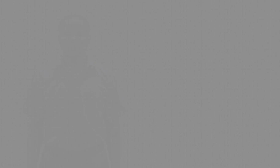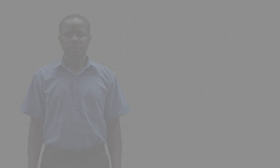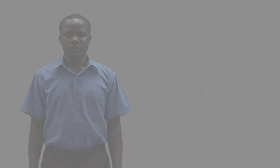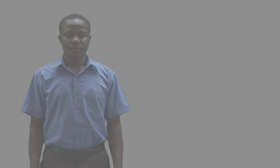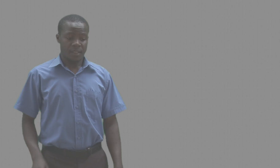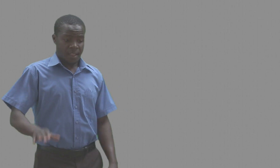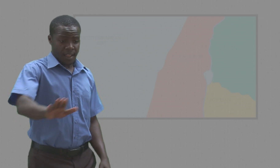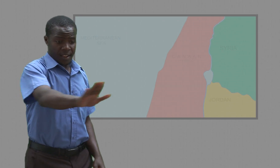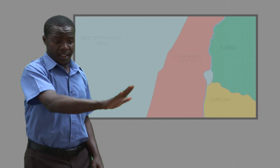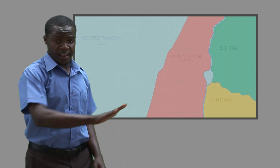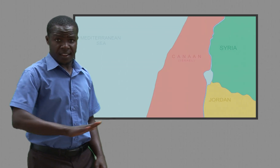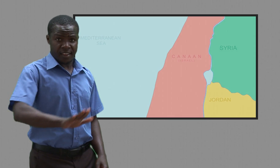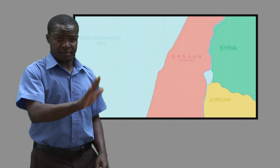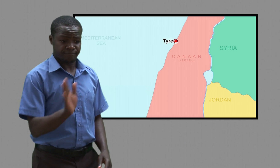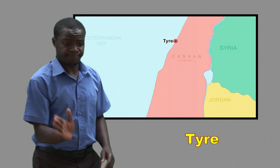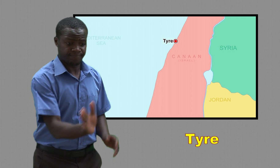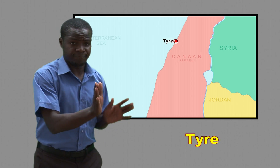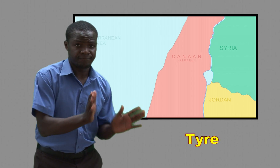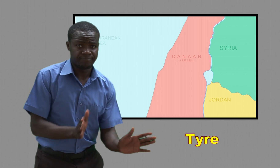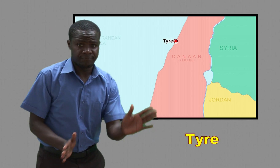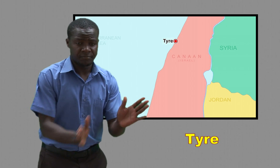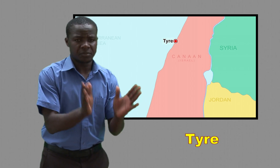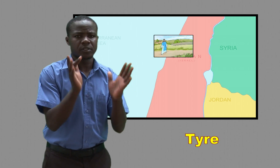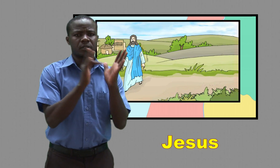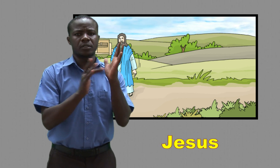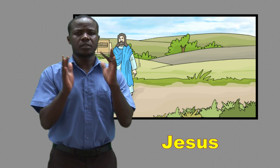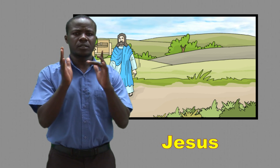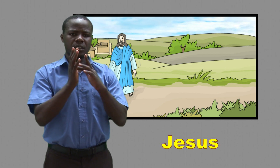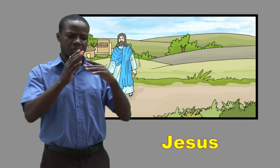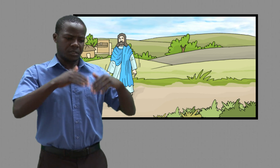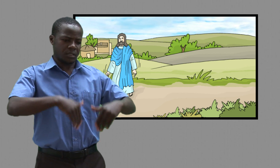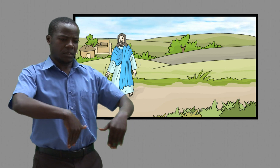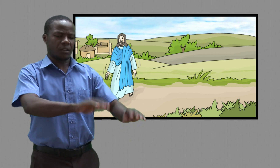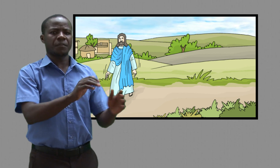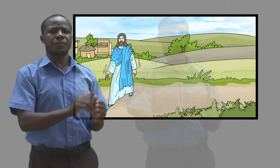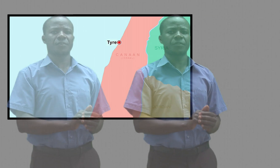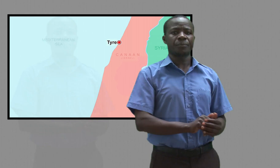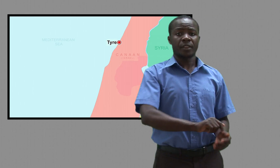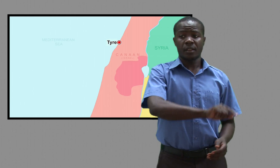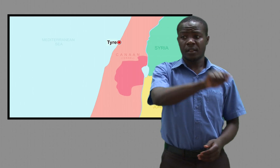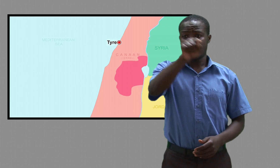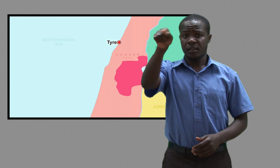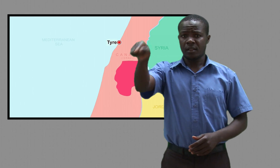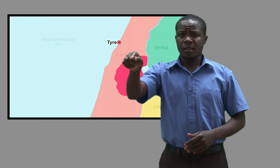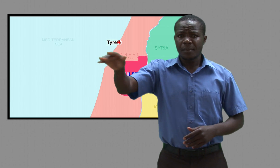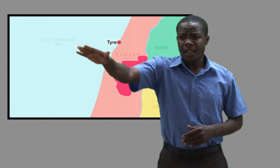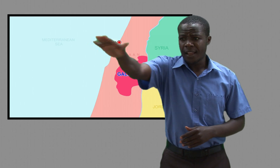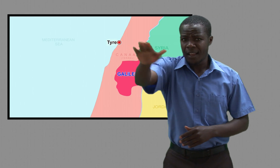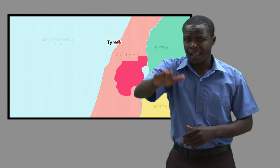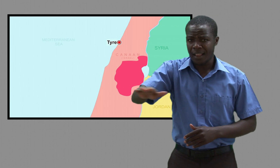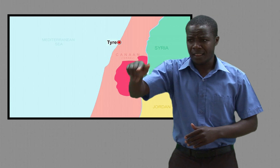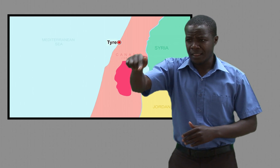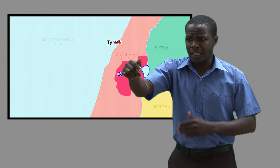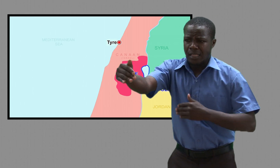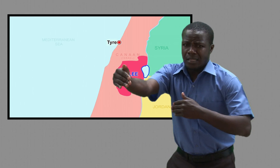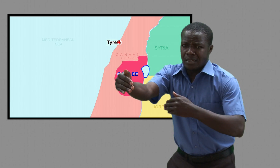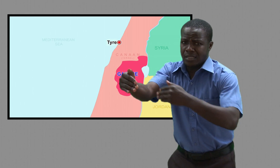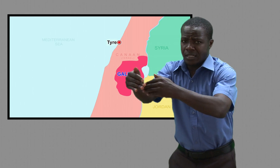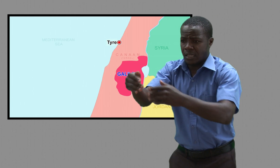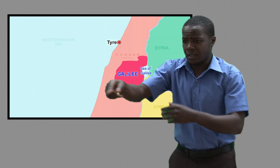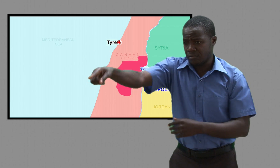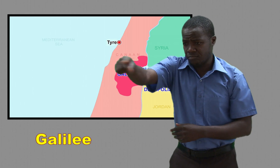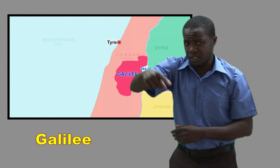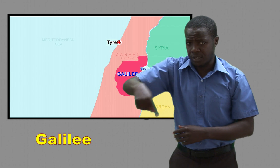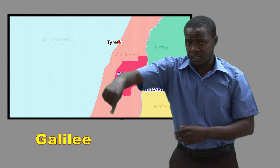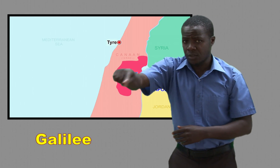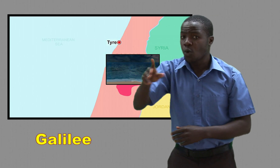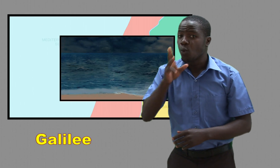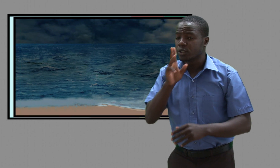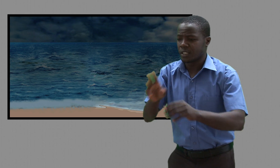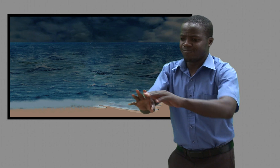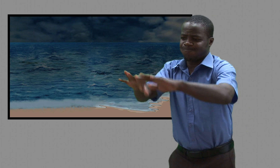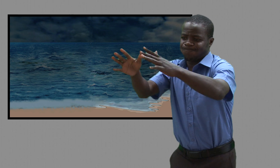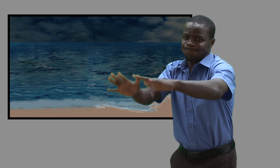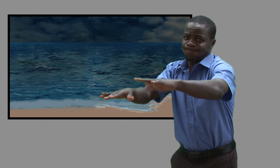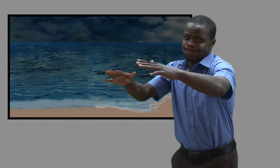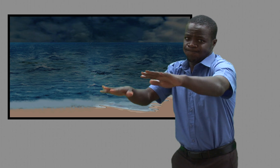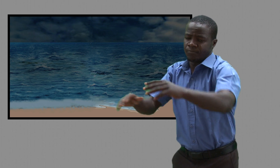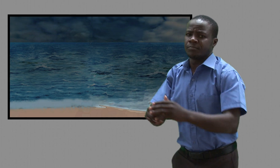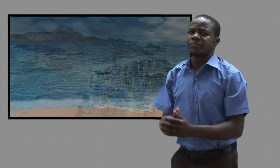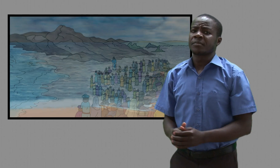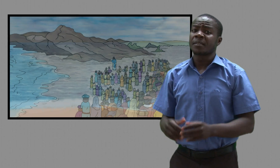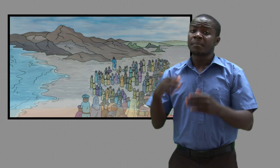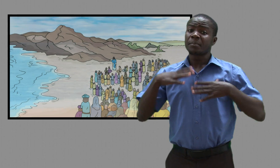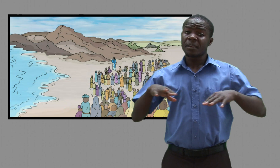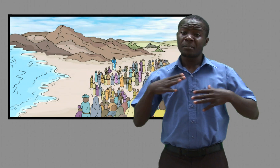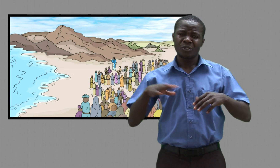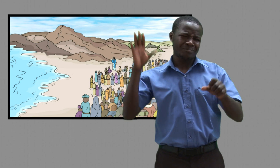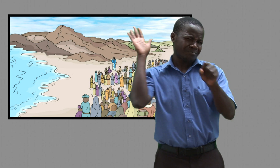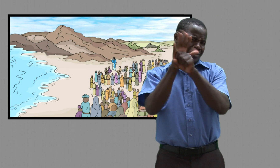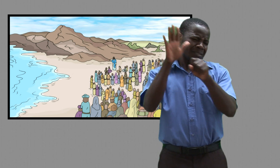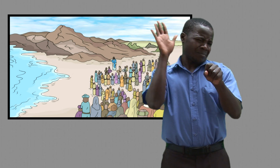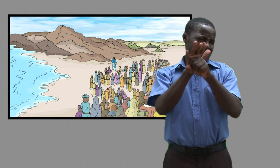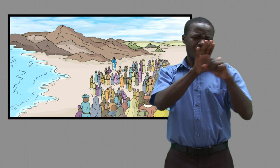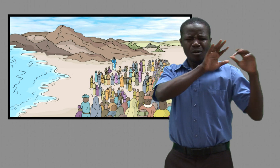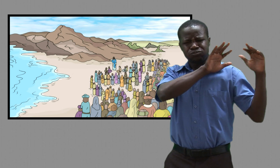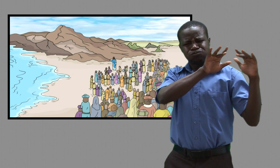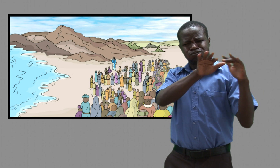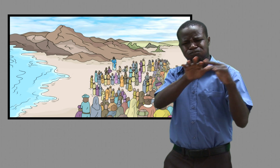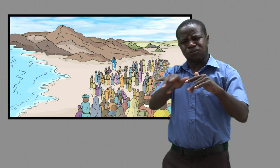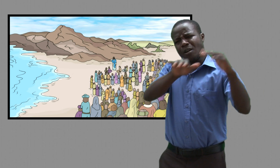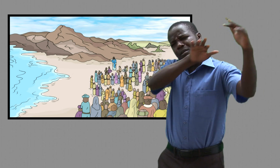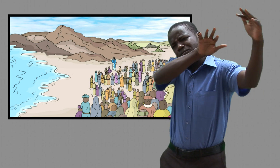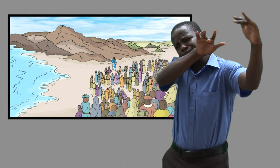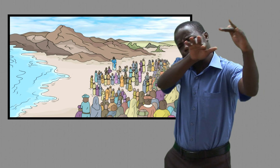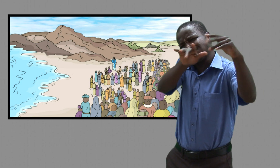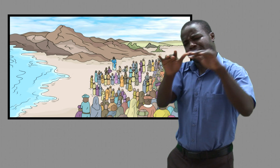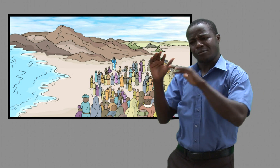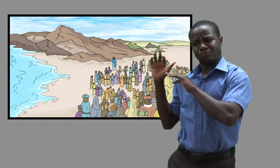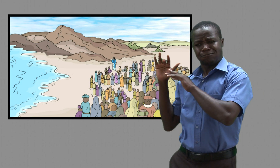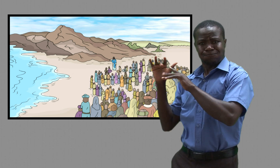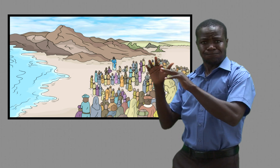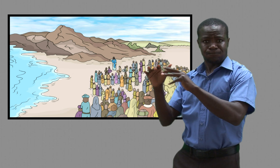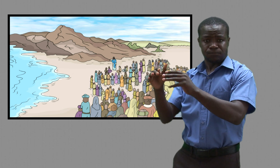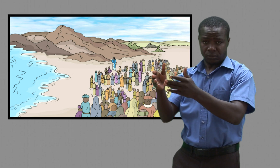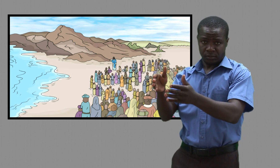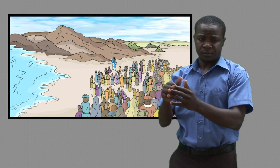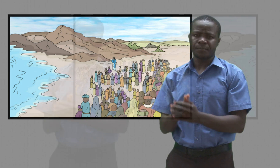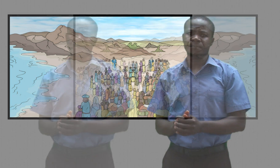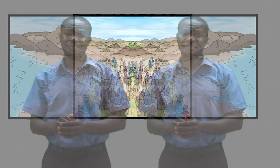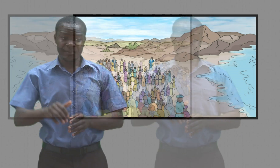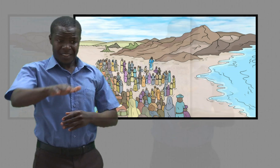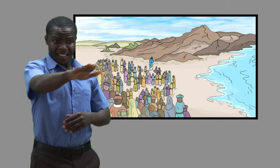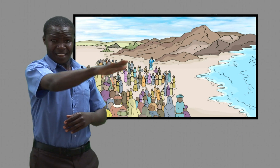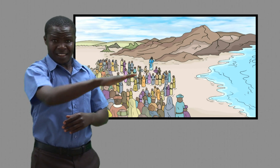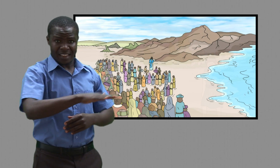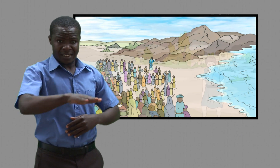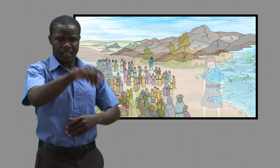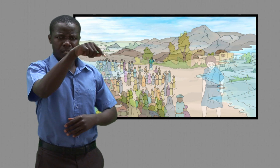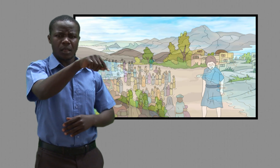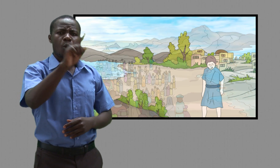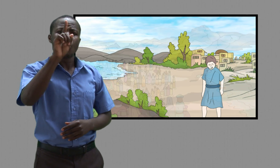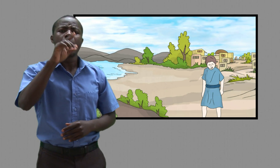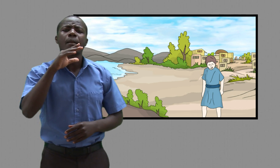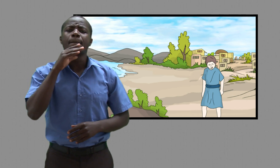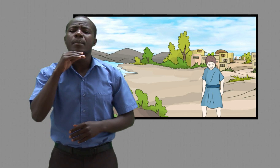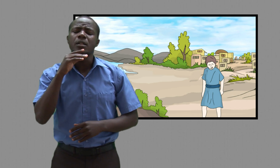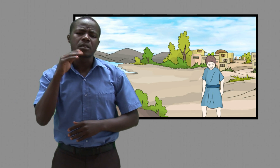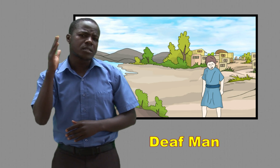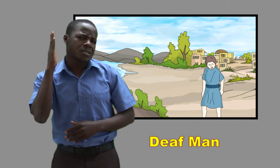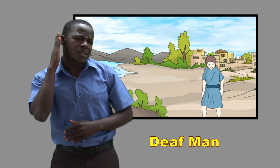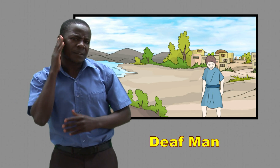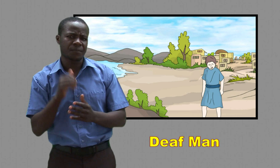Then Jesus left the region of Tyre and went through Sidon to the Sea of Galilee and into the region of the Decapolis.